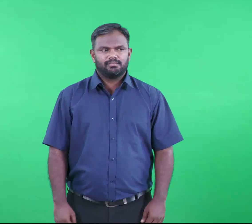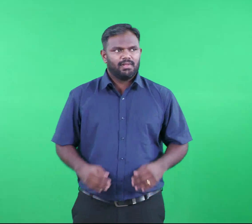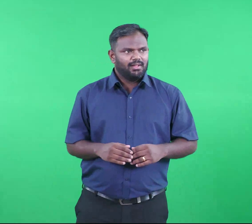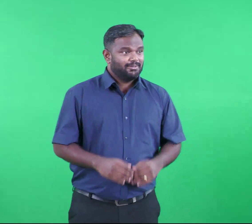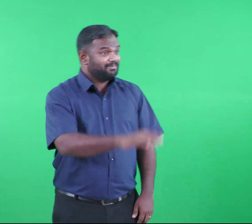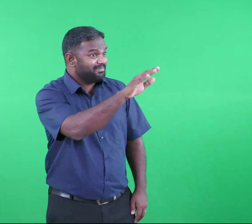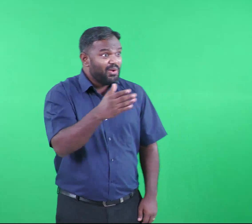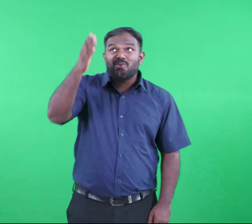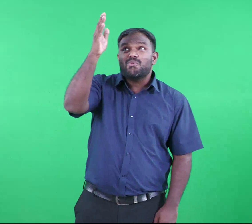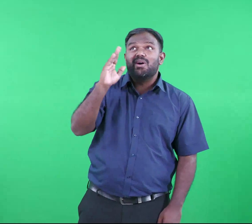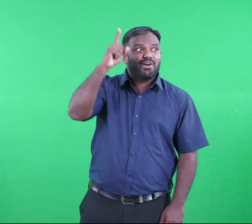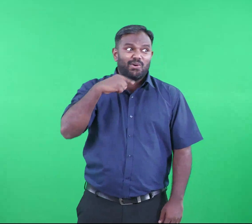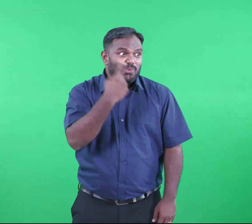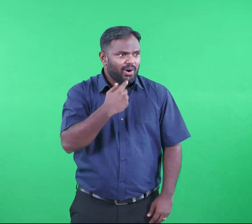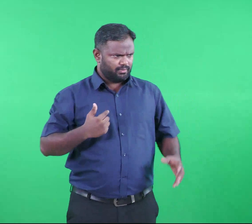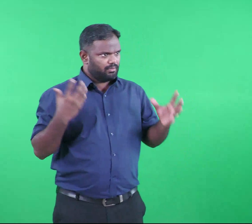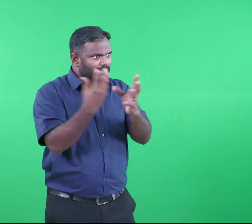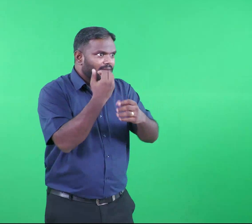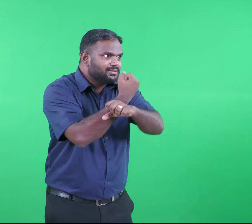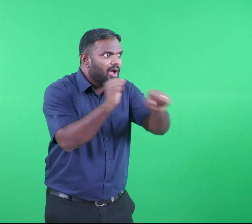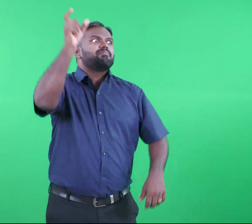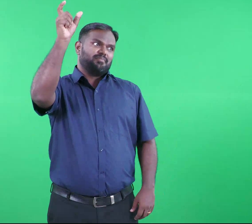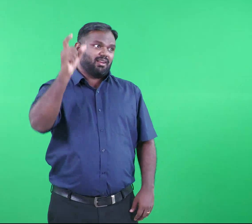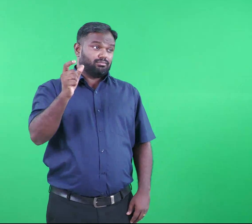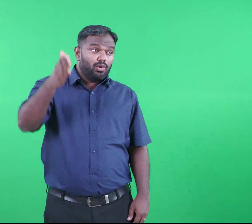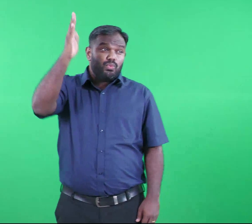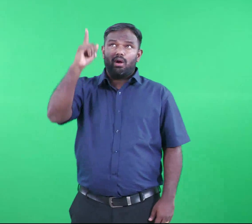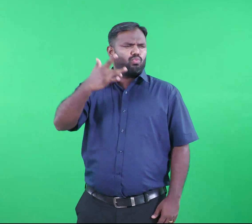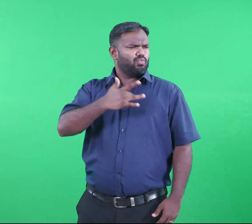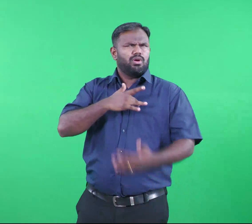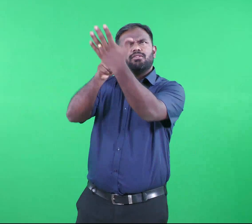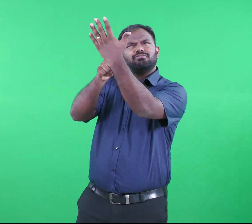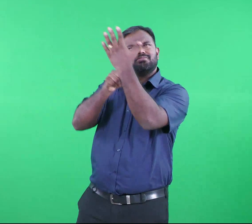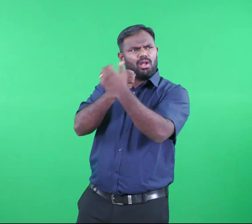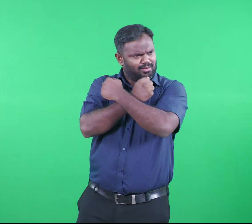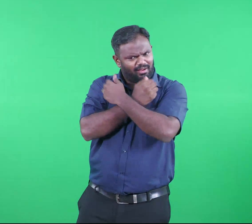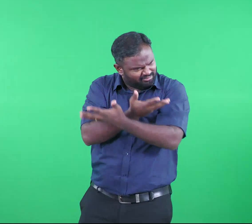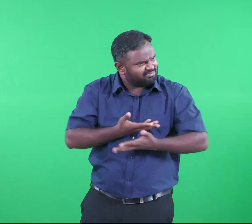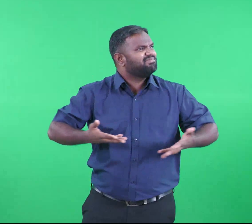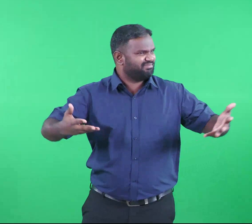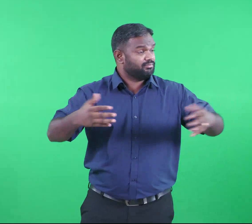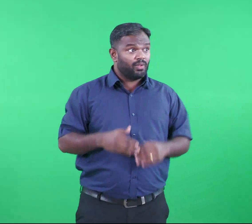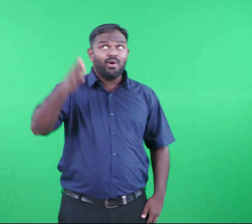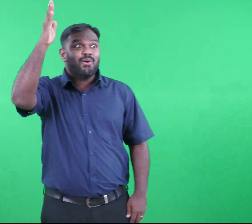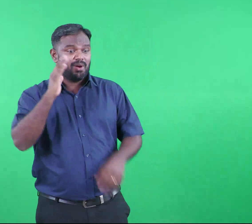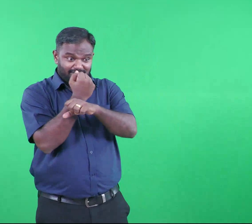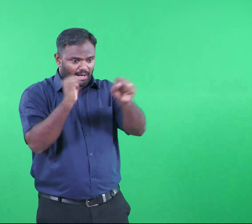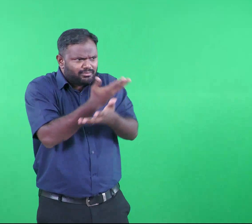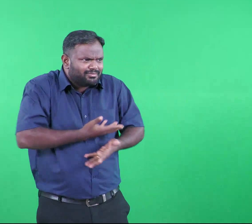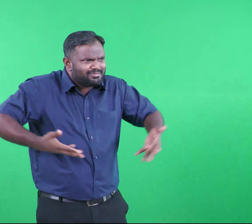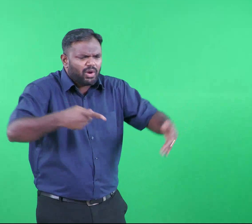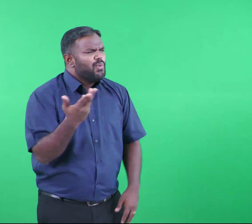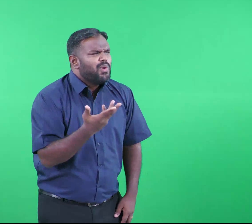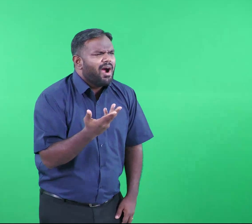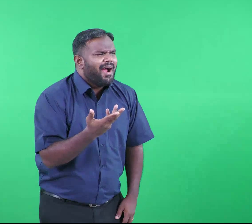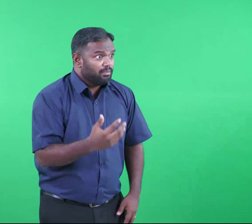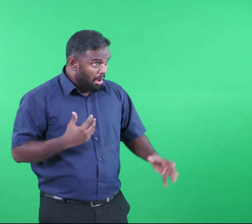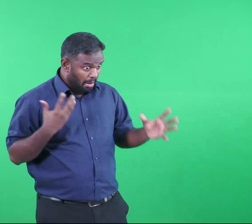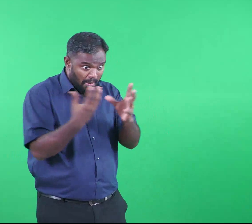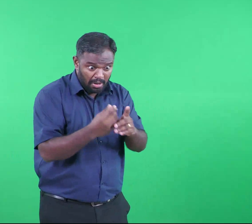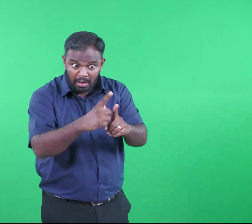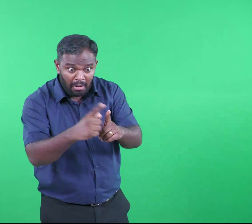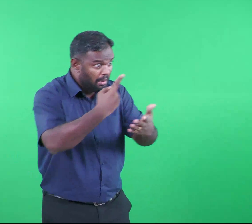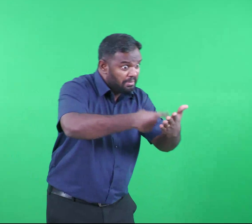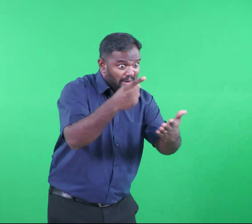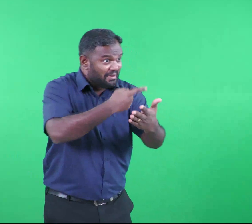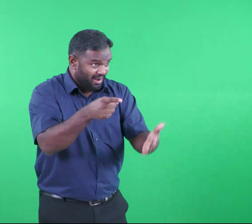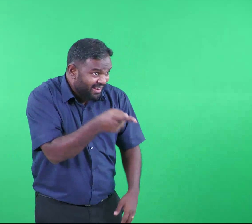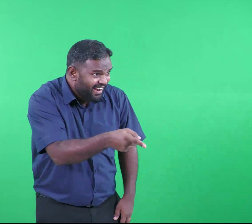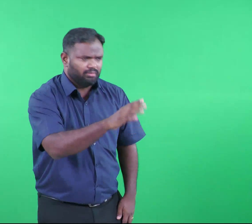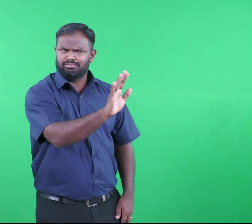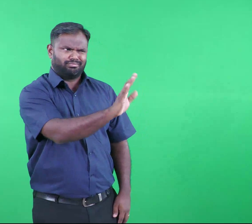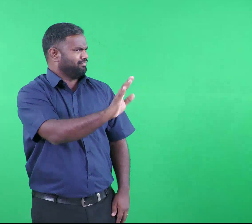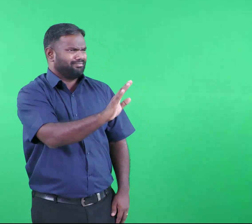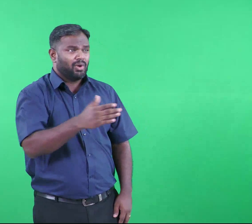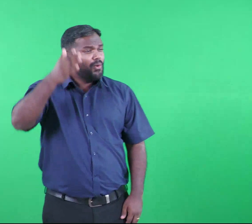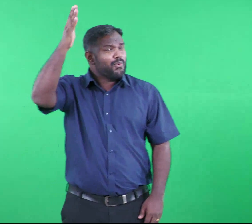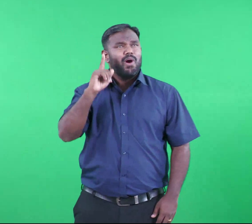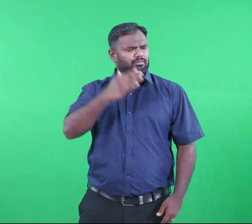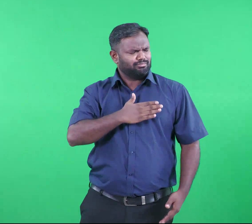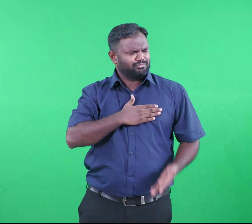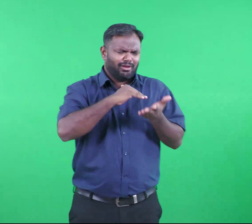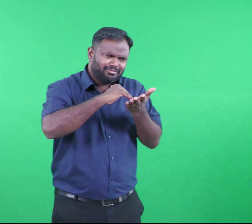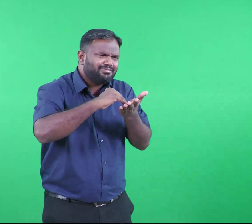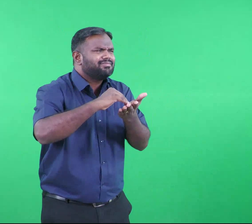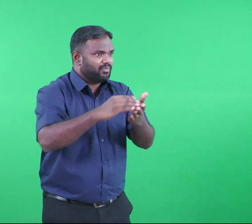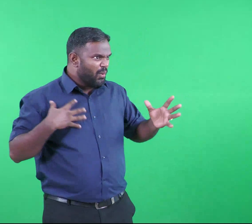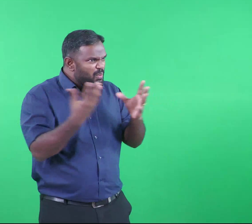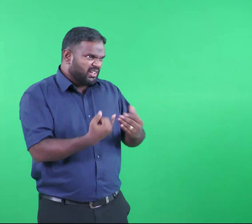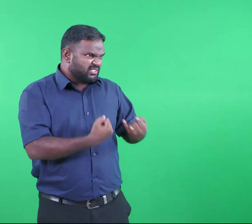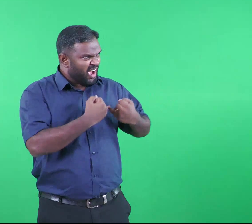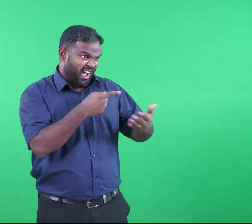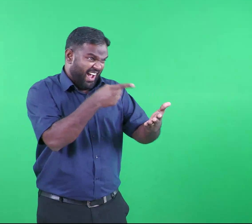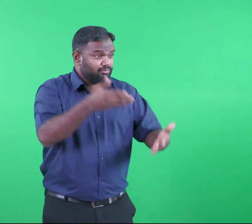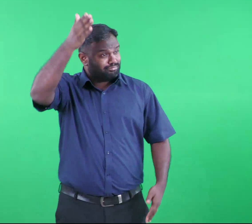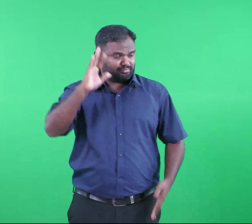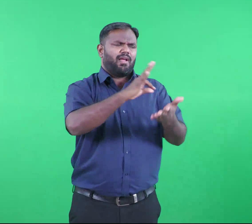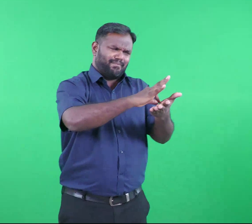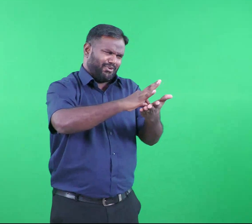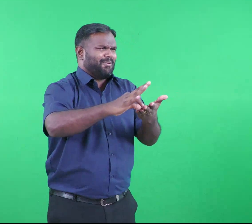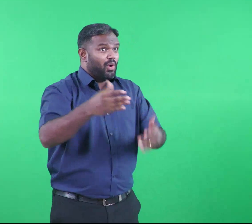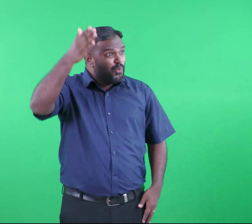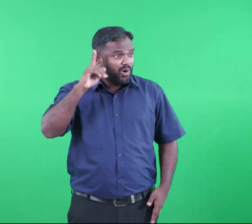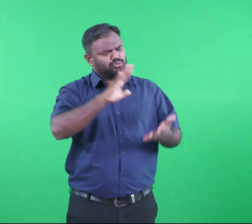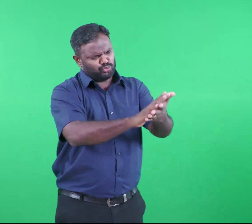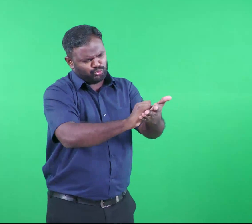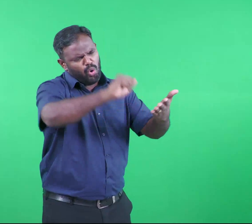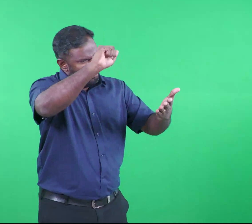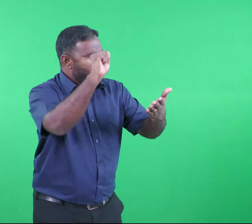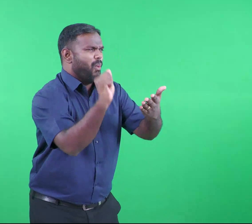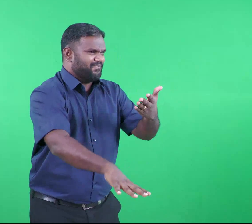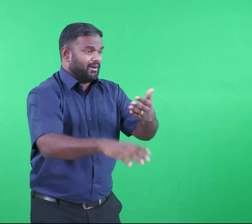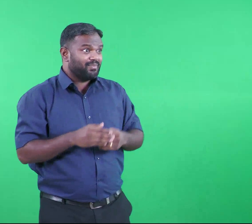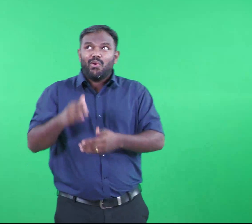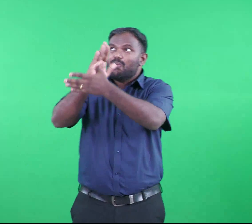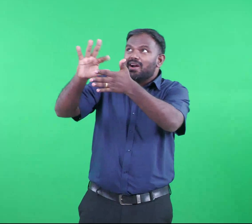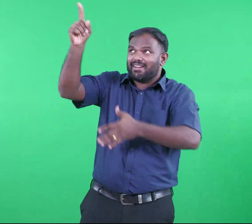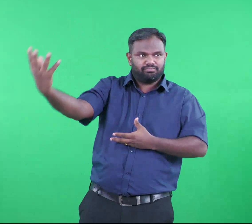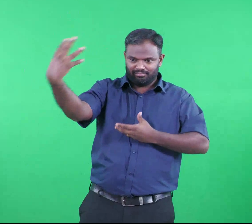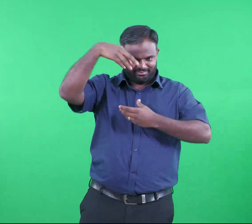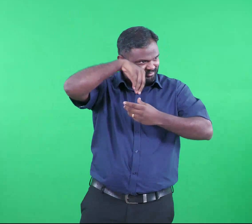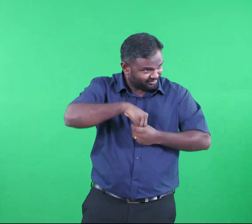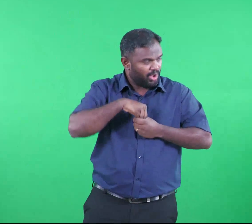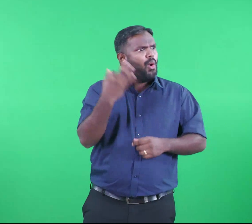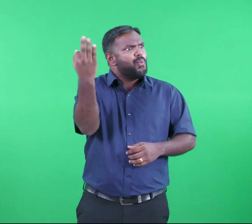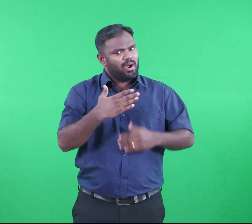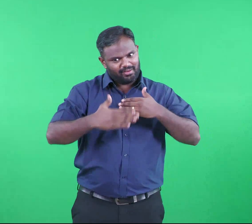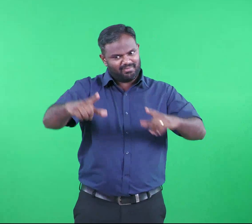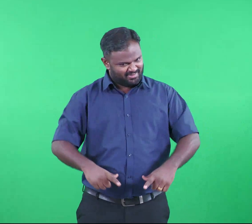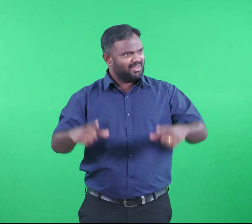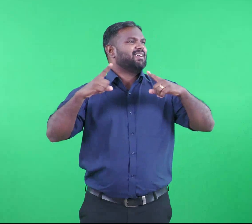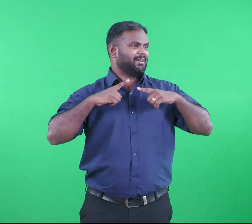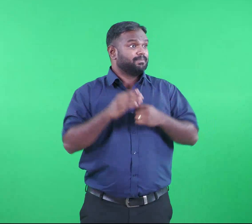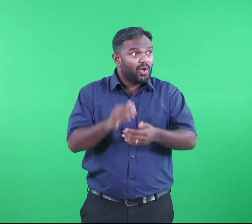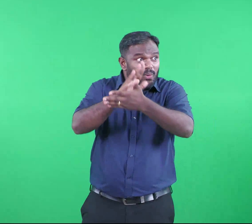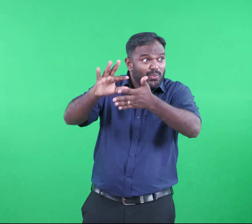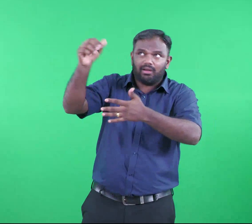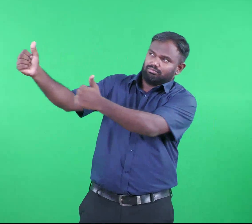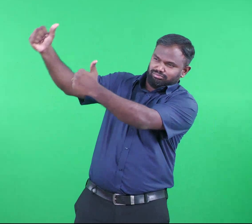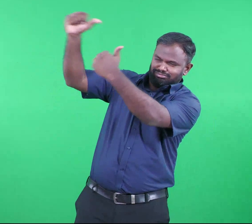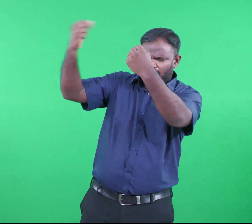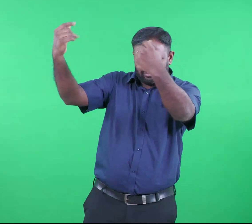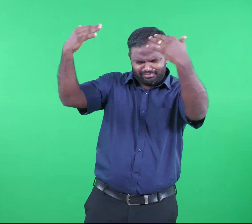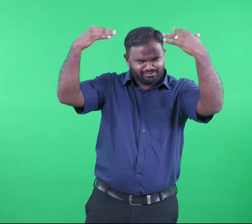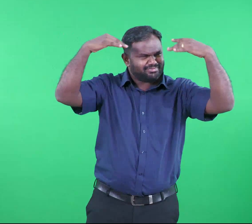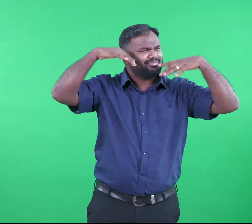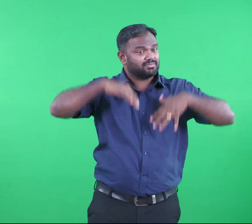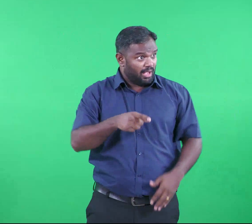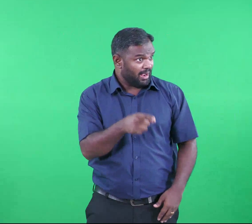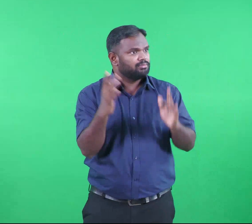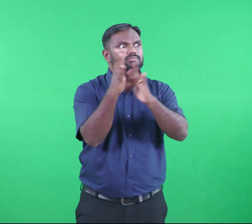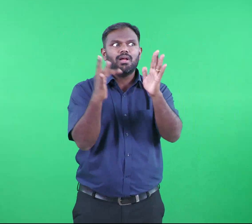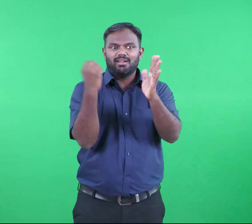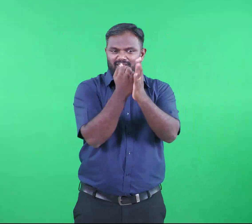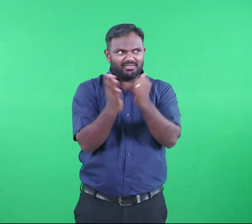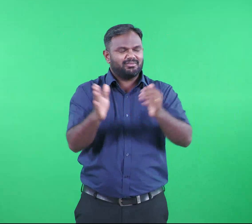But when the kindness of God our Savior and His love for mankind appeared, He saved us, not by the righteous deeds we had done, but according to His mercy, through the washing of new birth and renewal by the Holy Spirit.